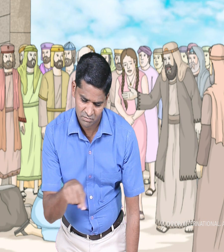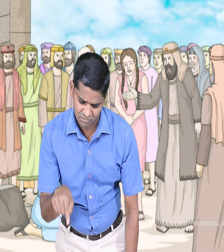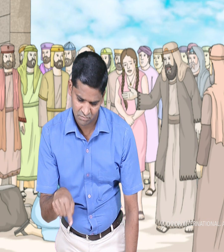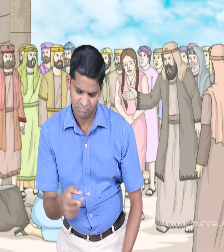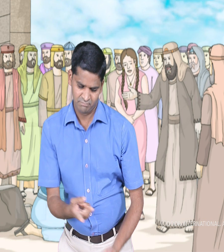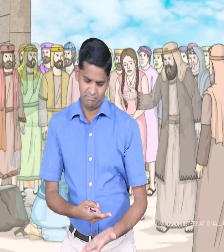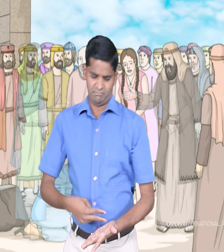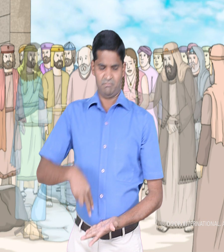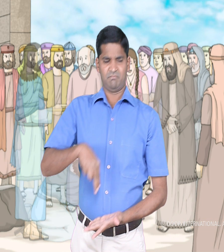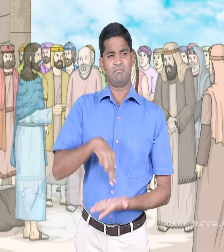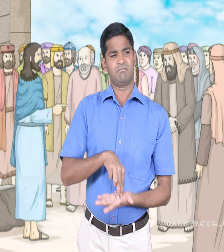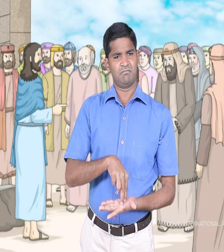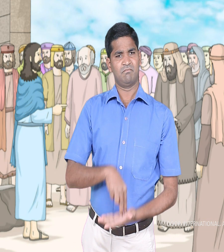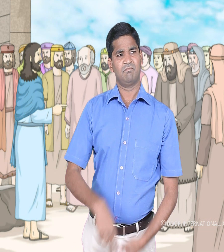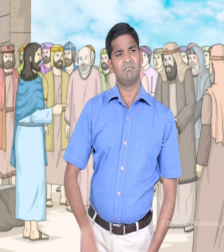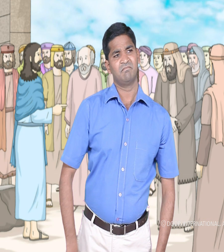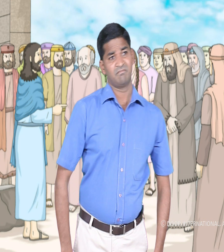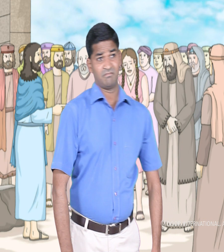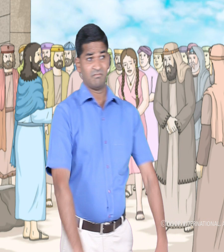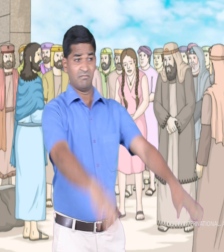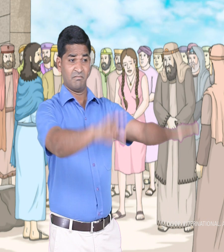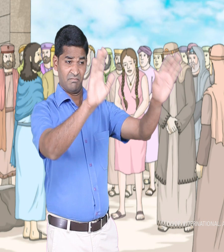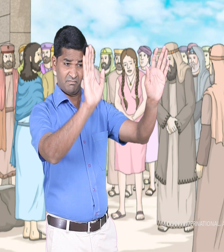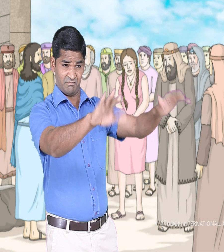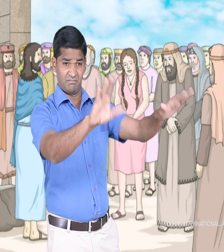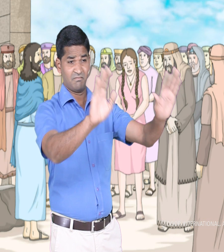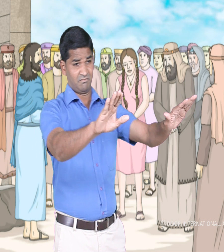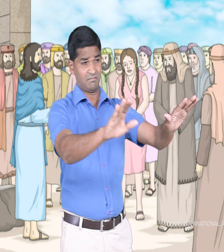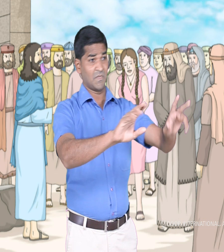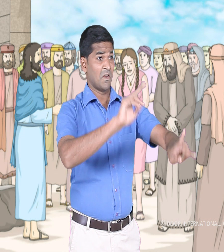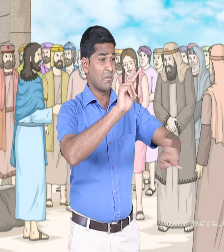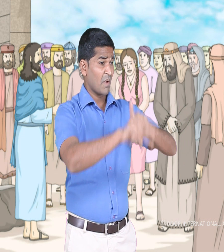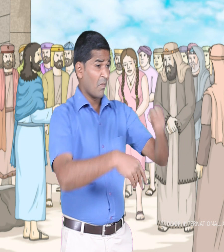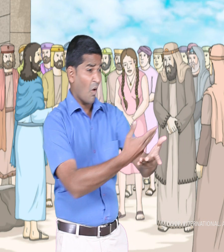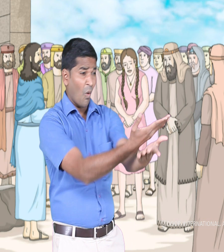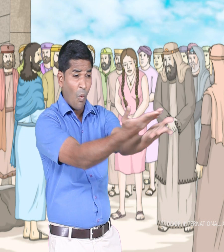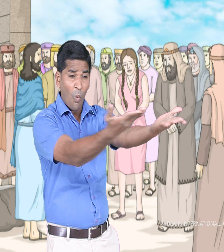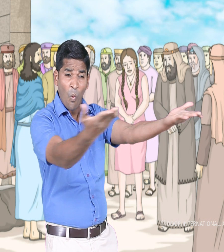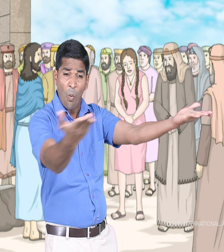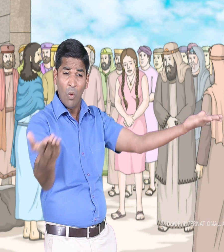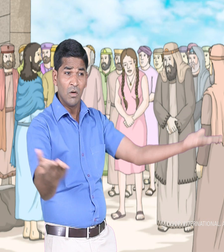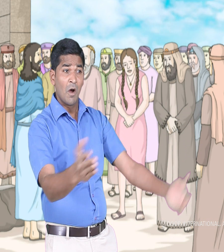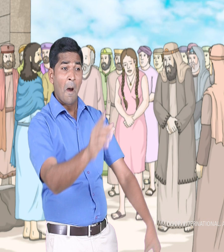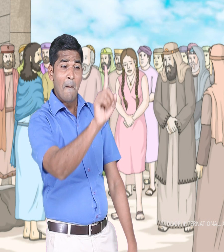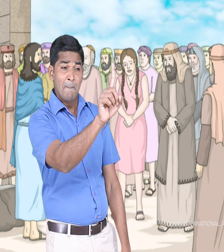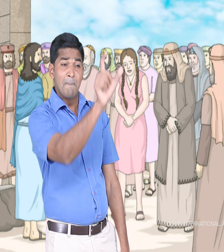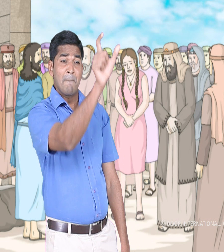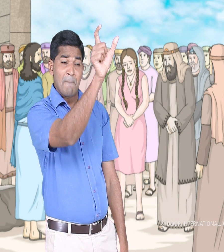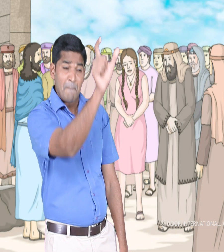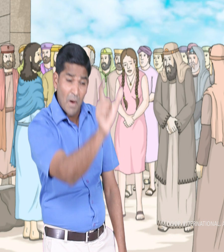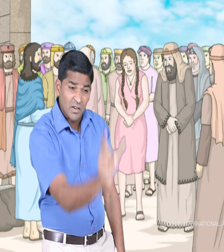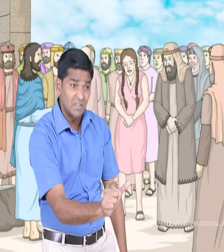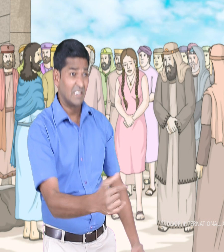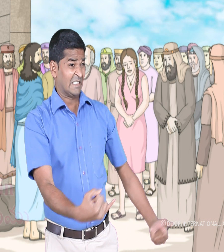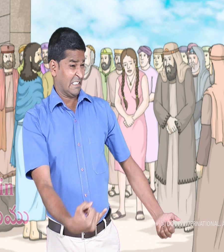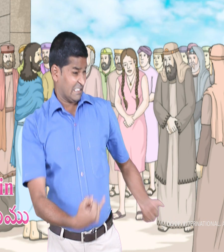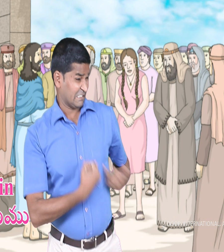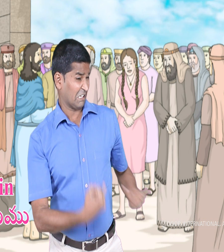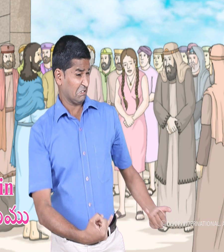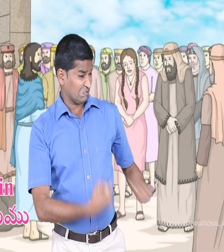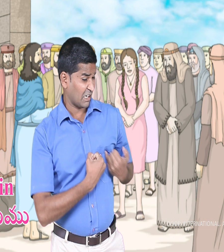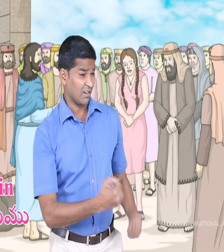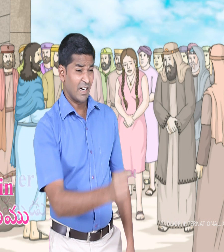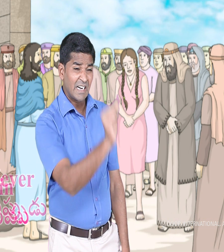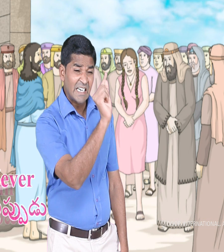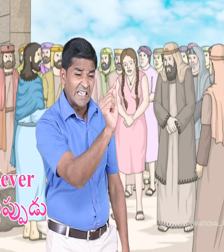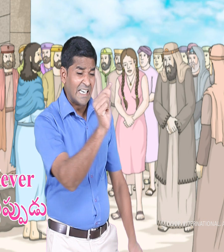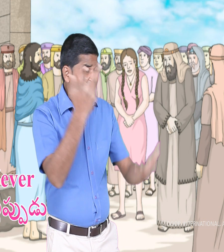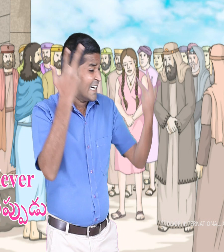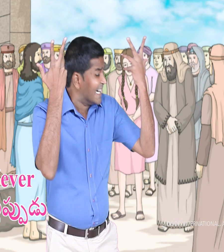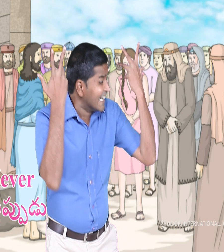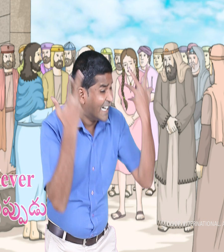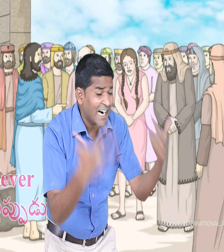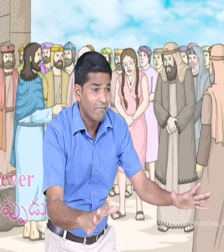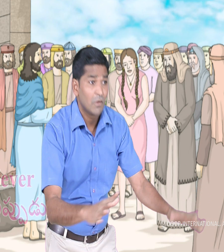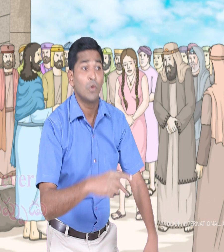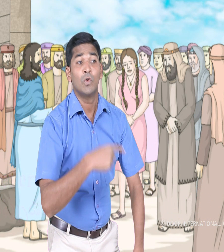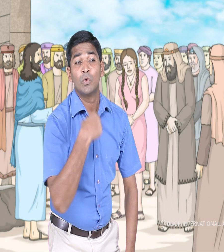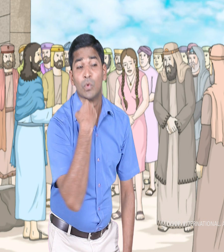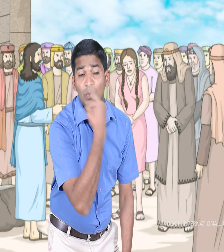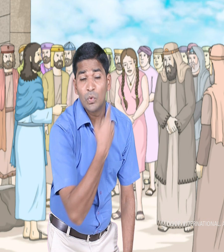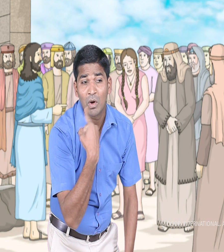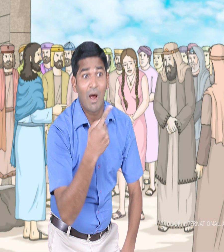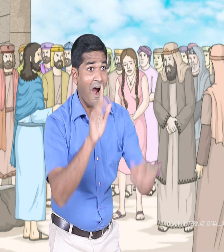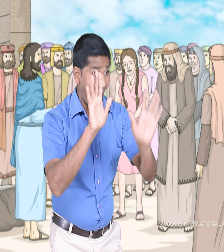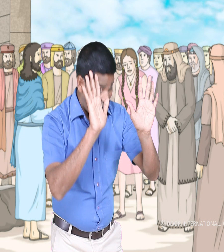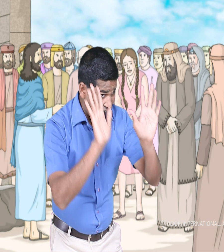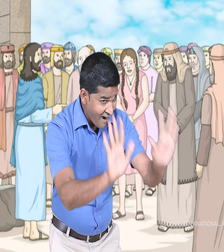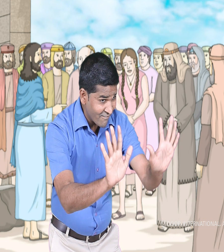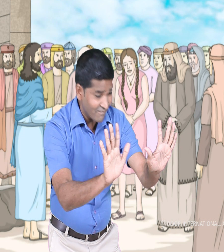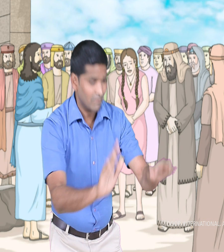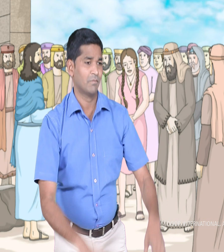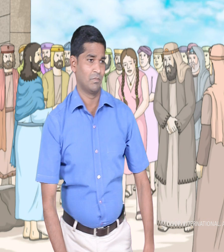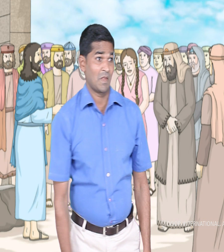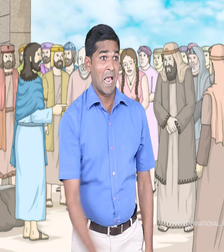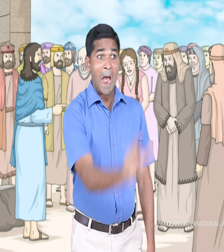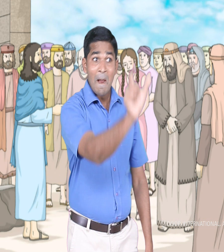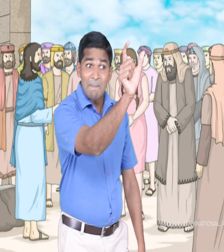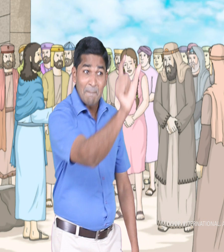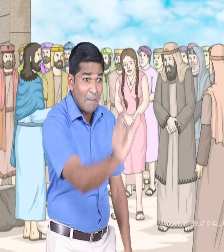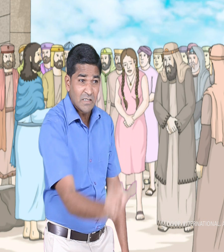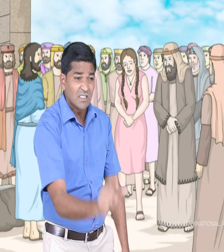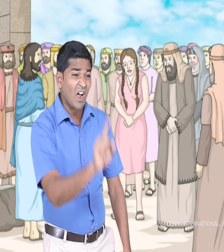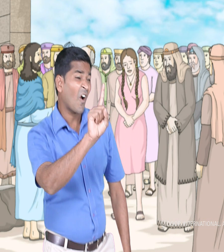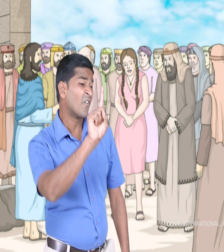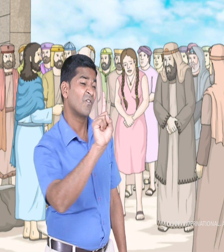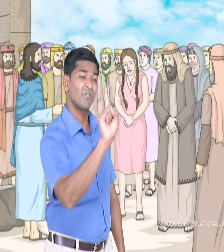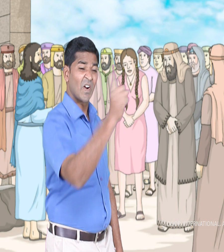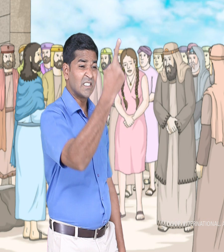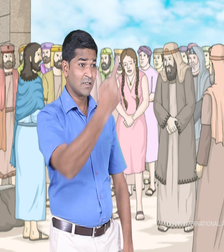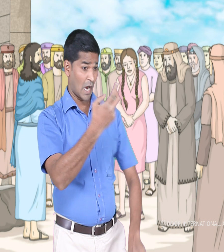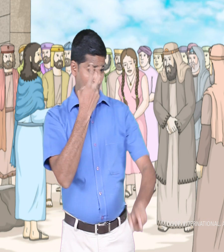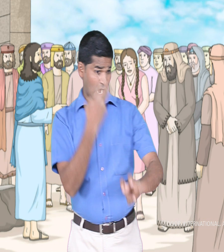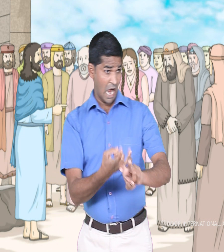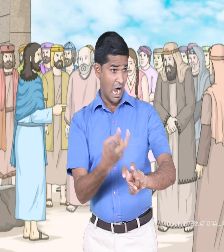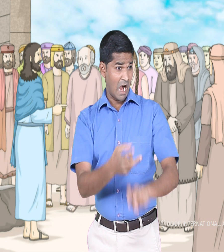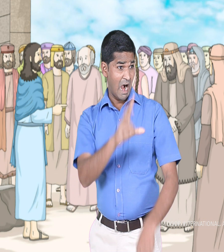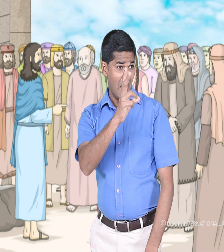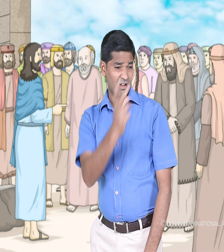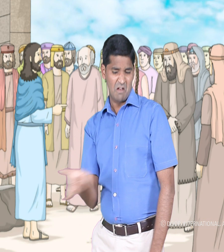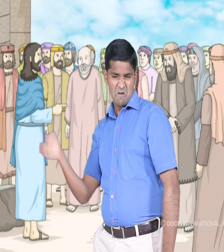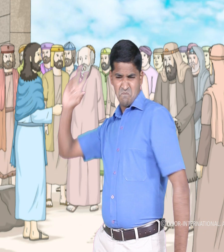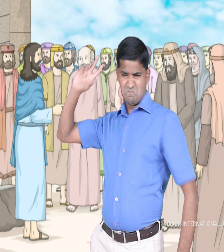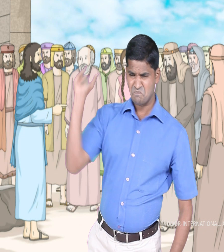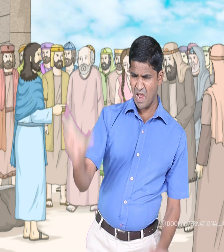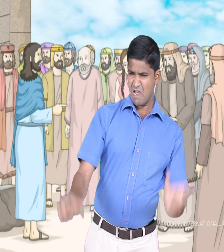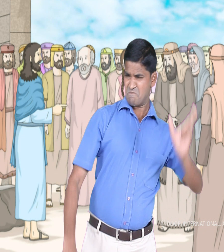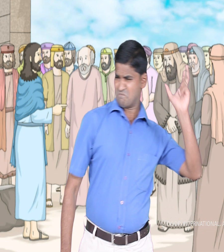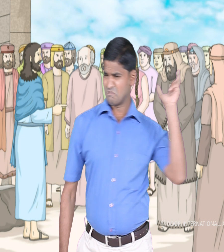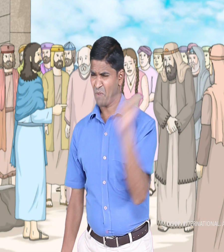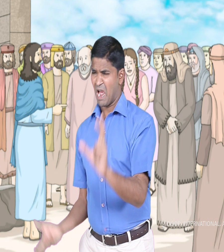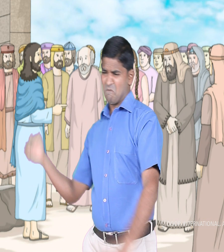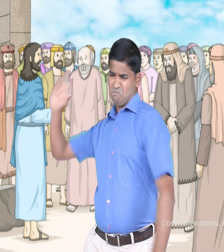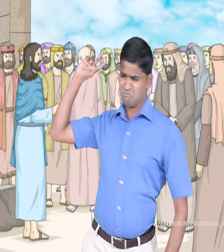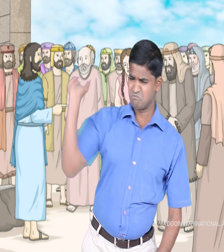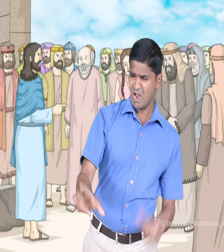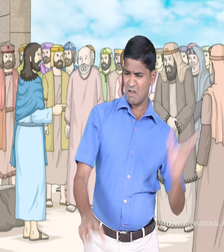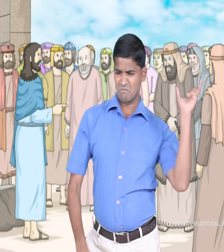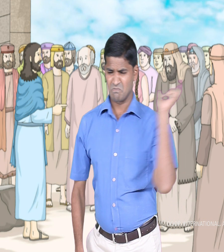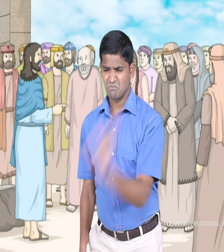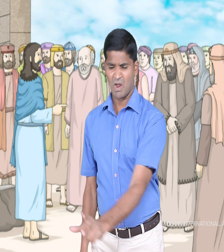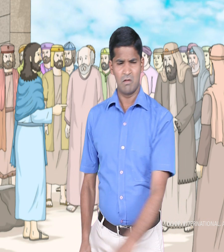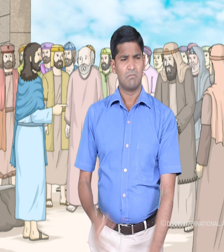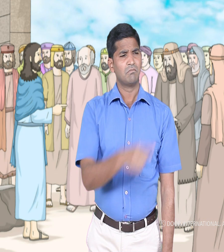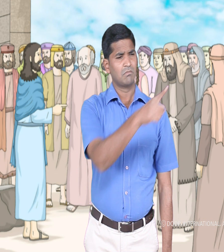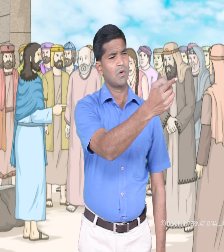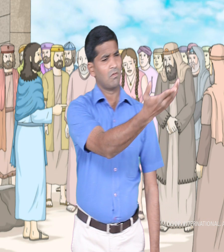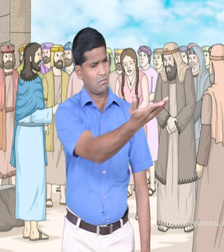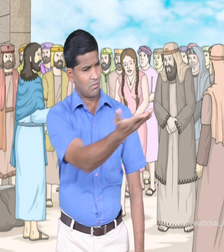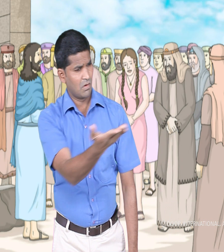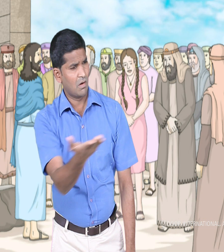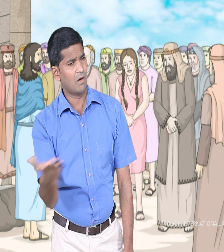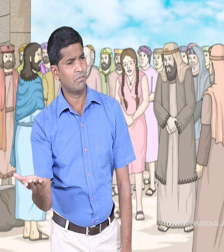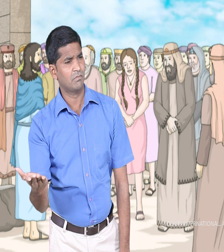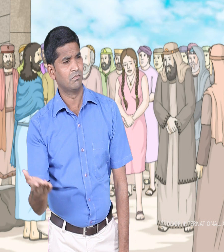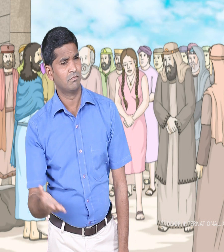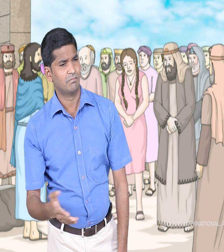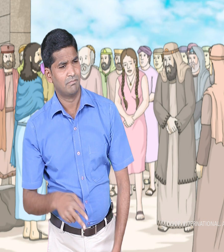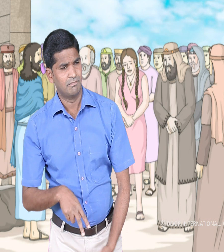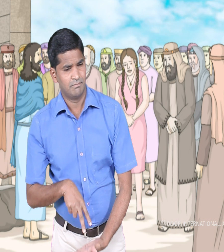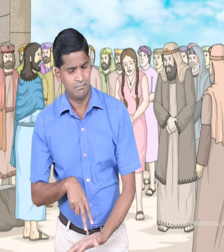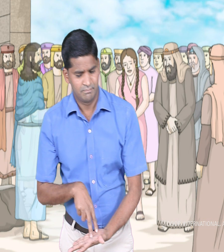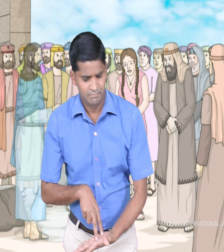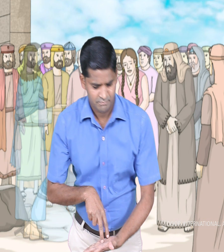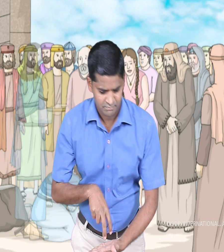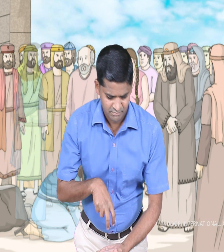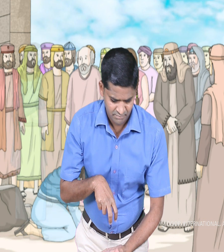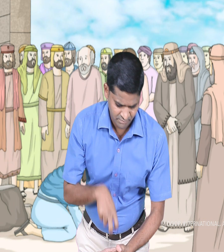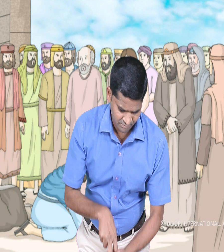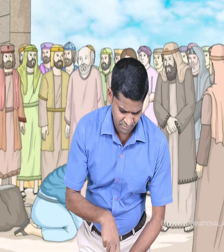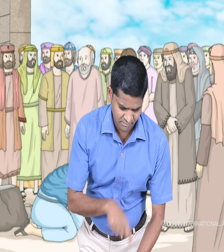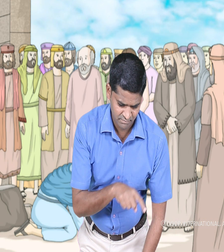When they continued to question Him, He straightened up and said to them, “Let him who is without sin among you be the first to cast a stone at her.”